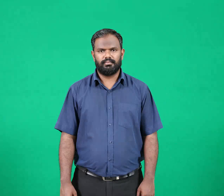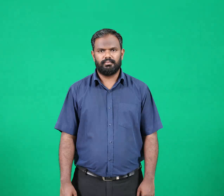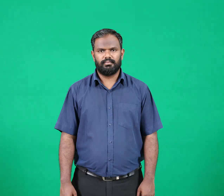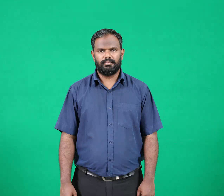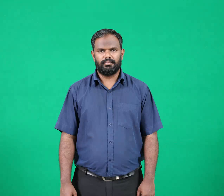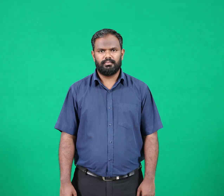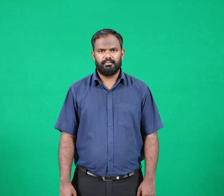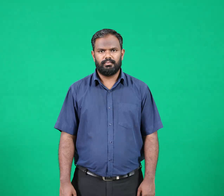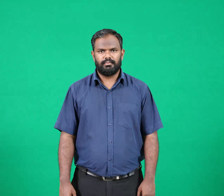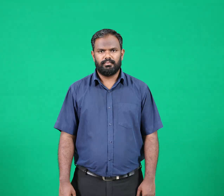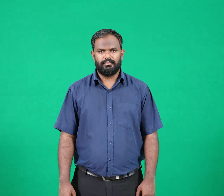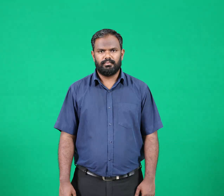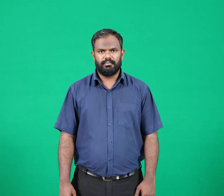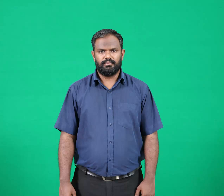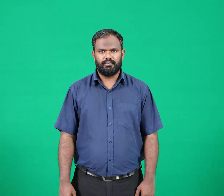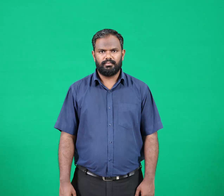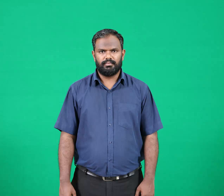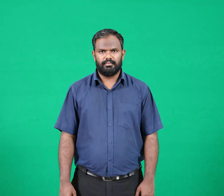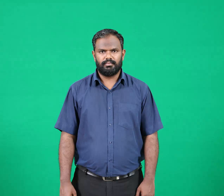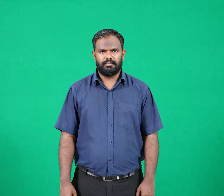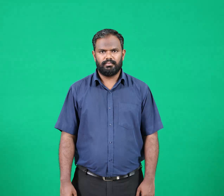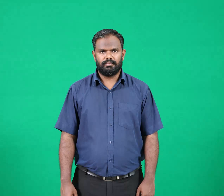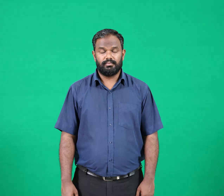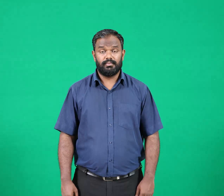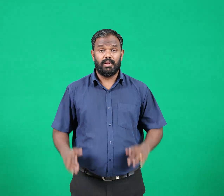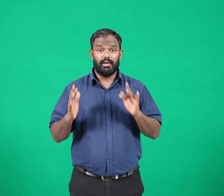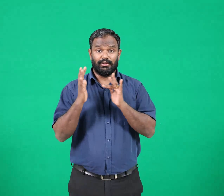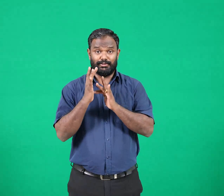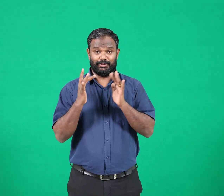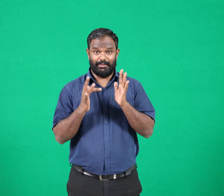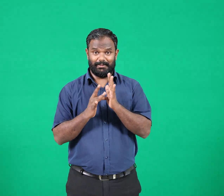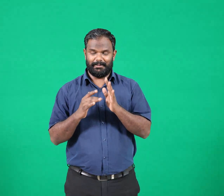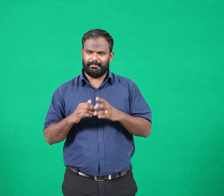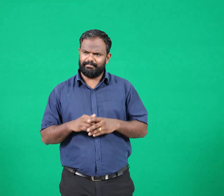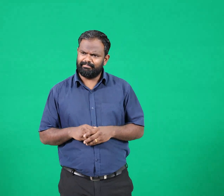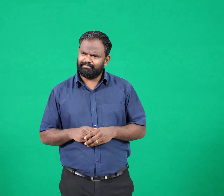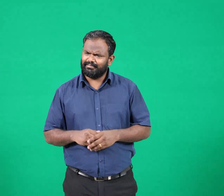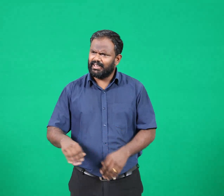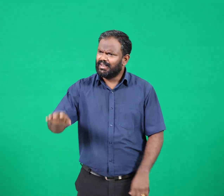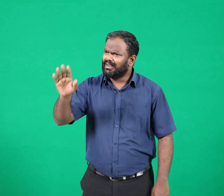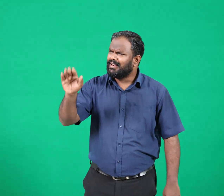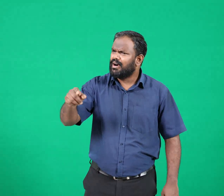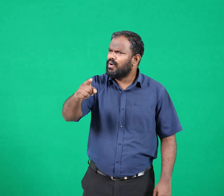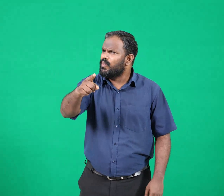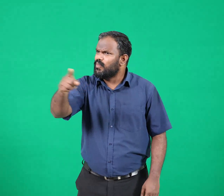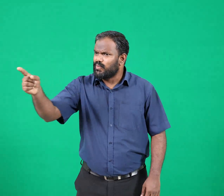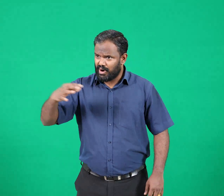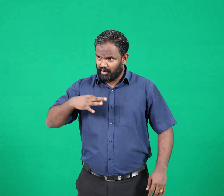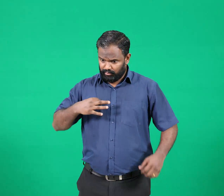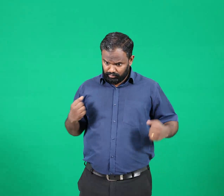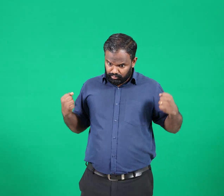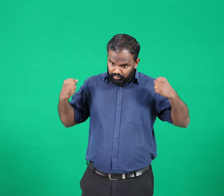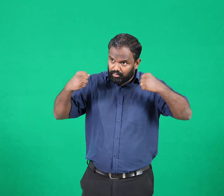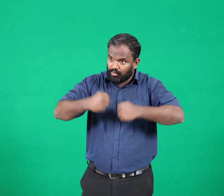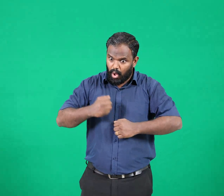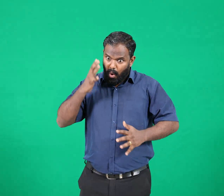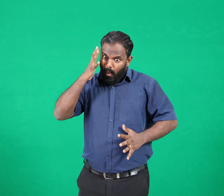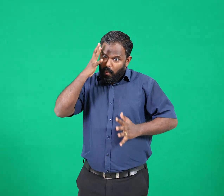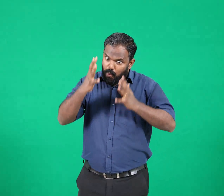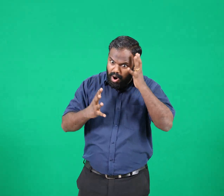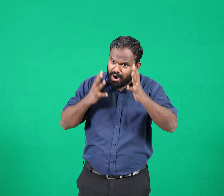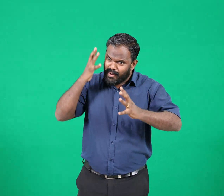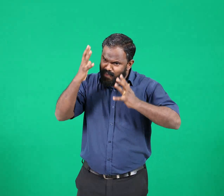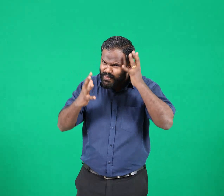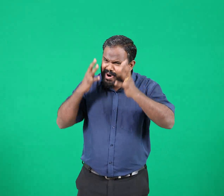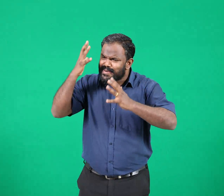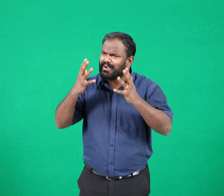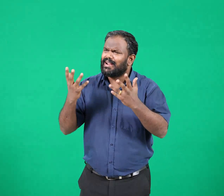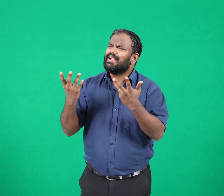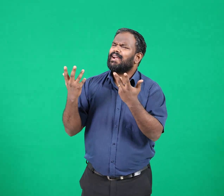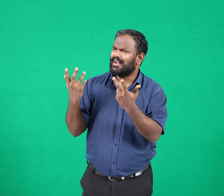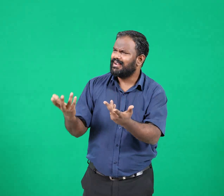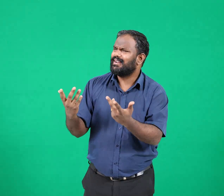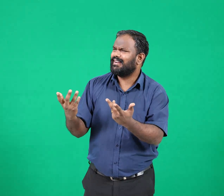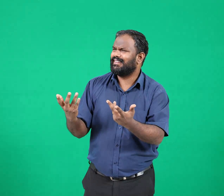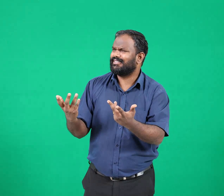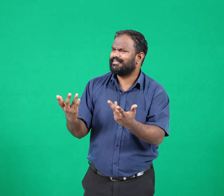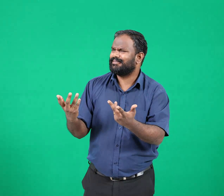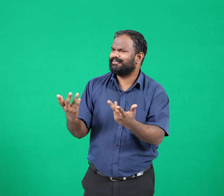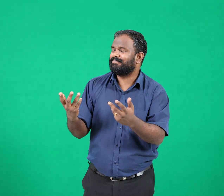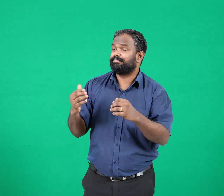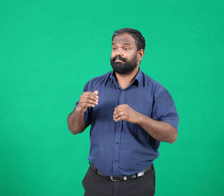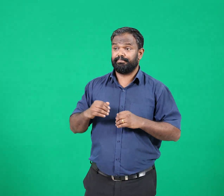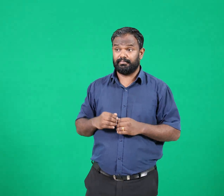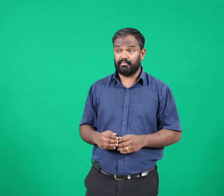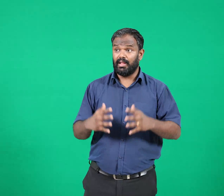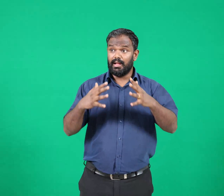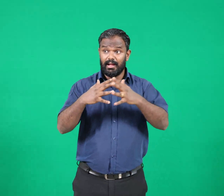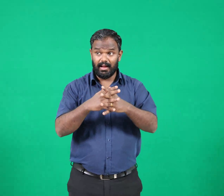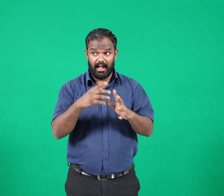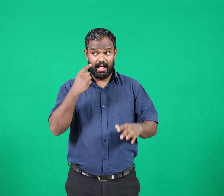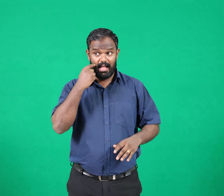And why do you worry about clothes?